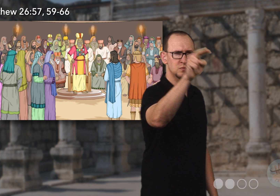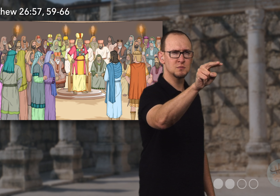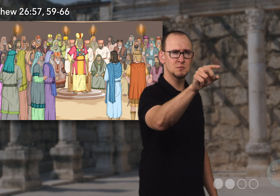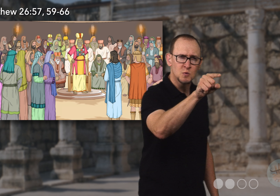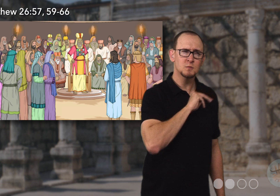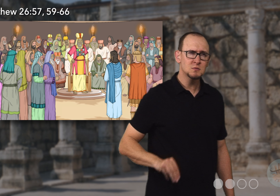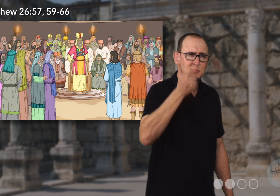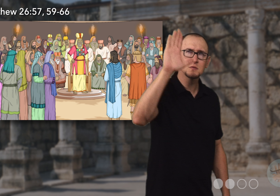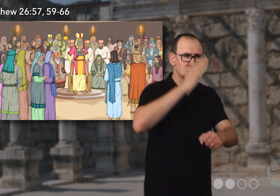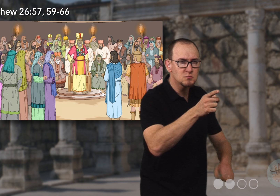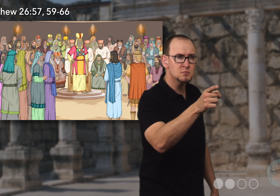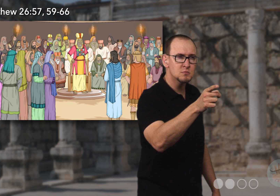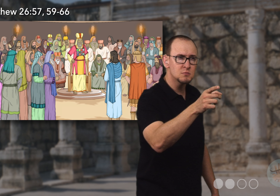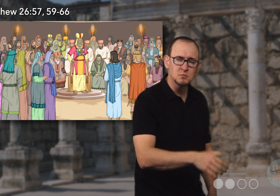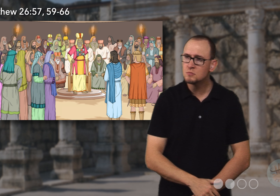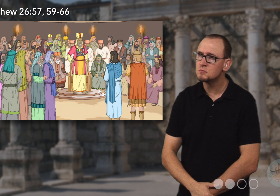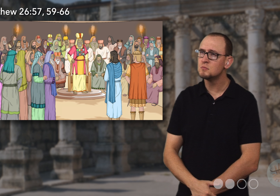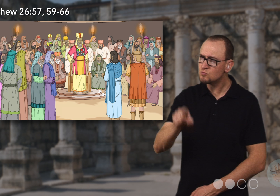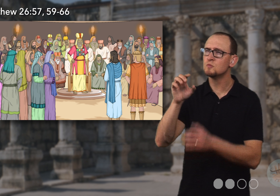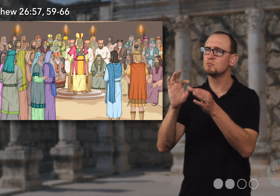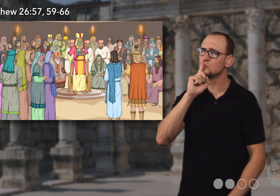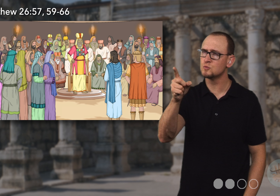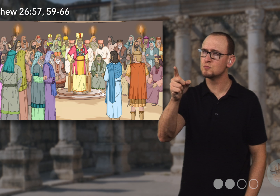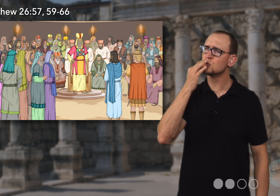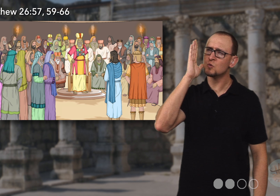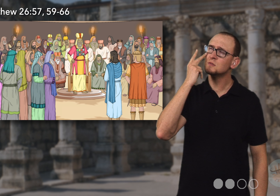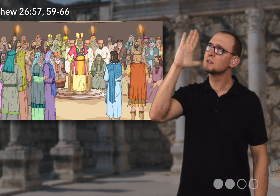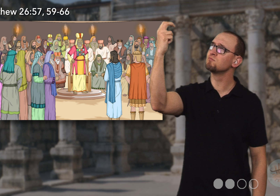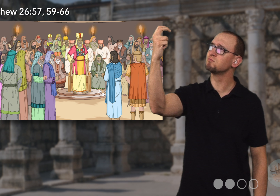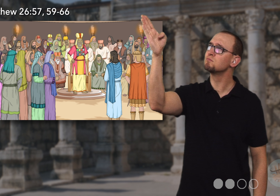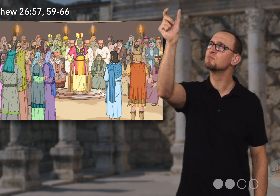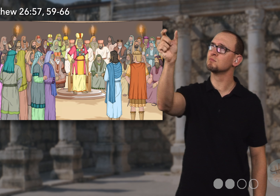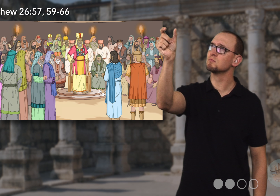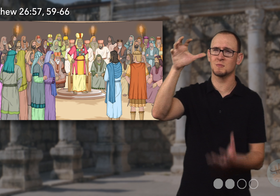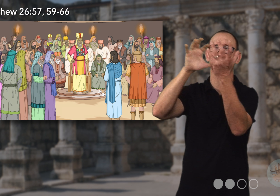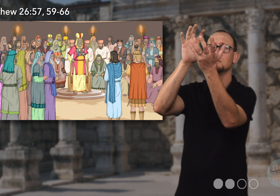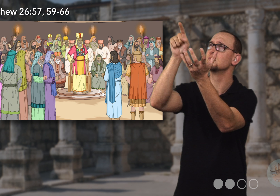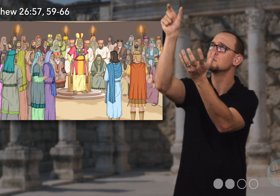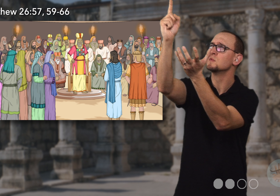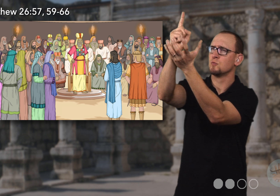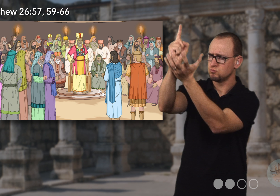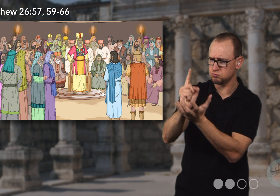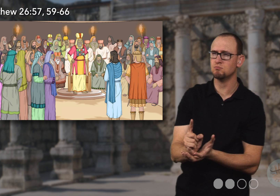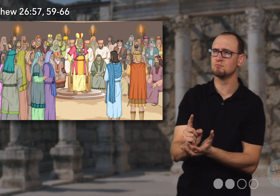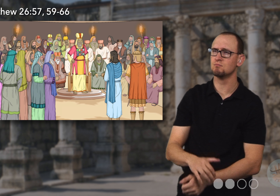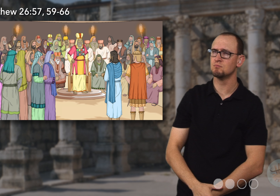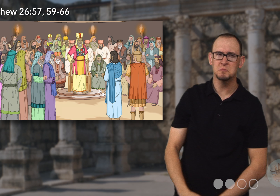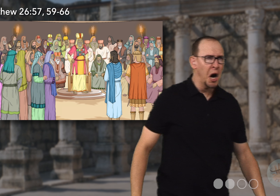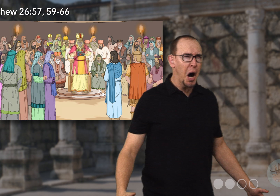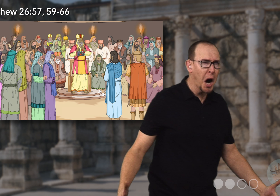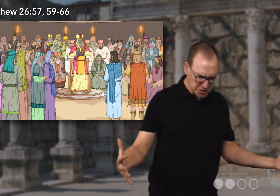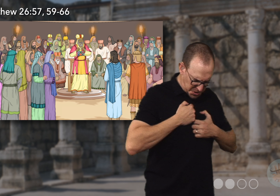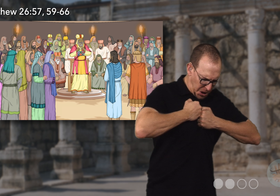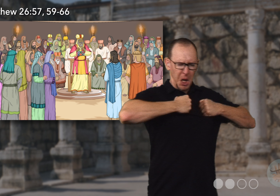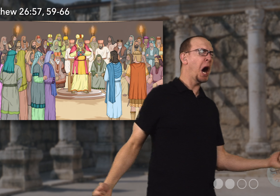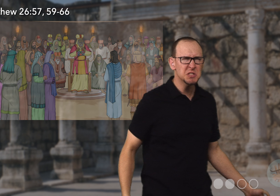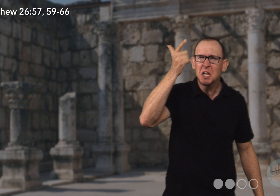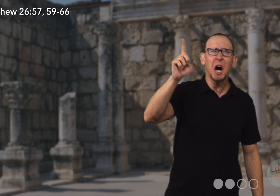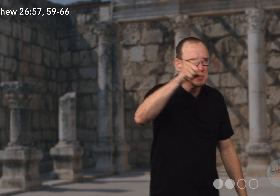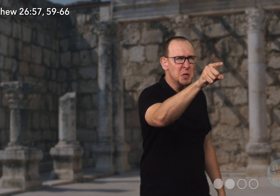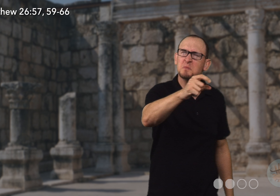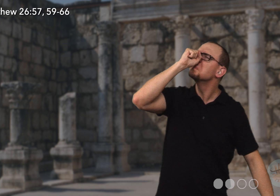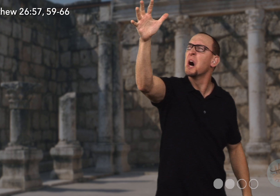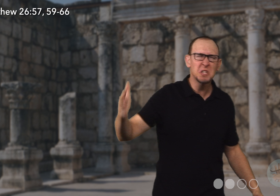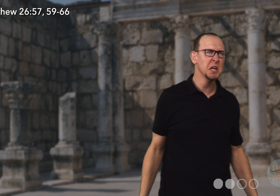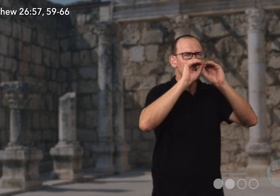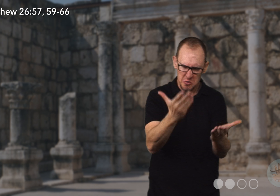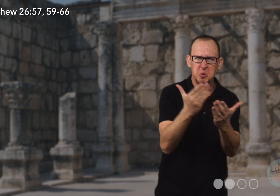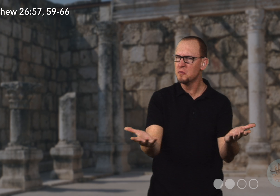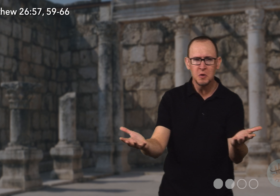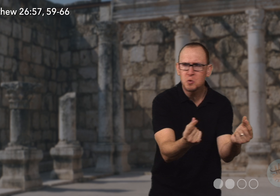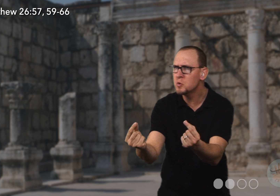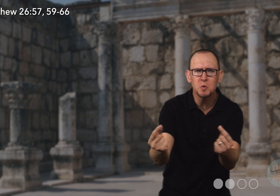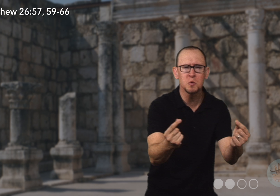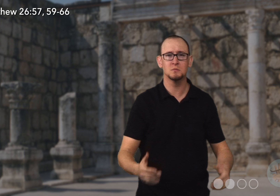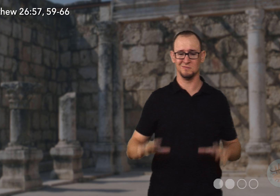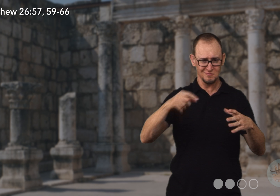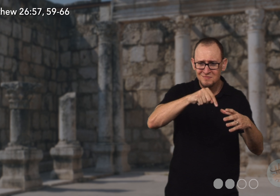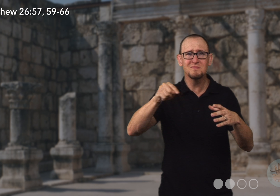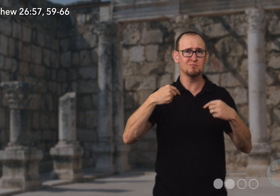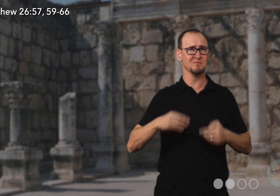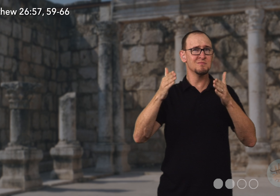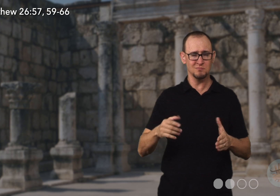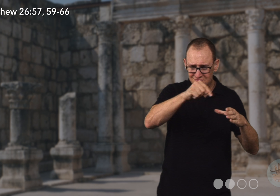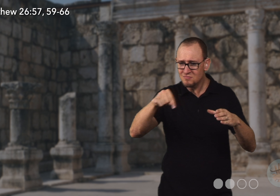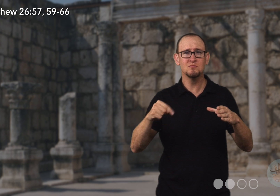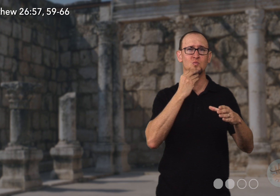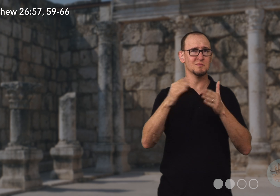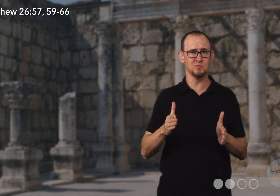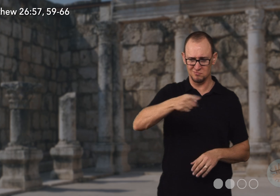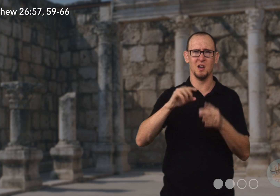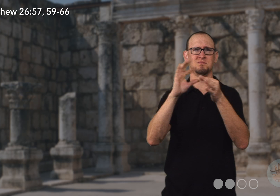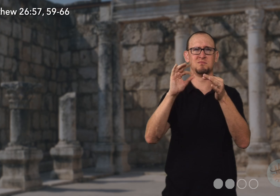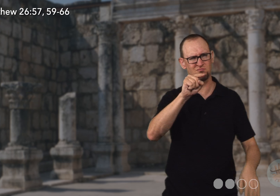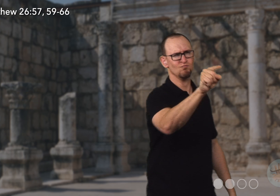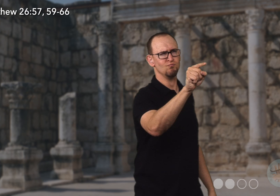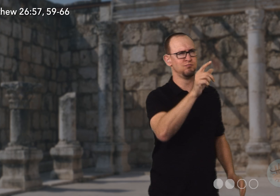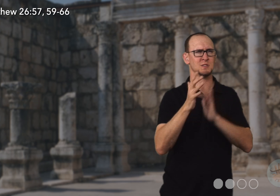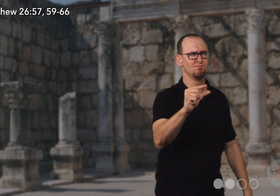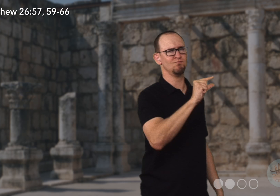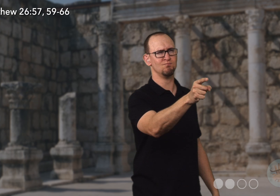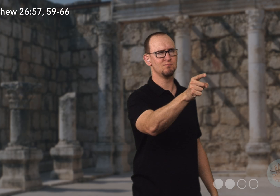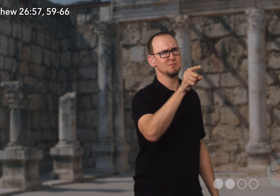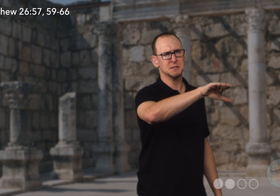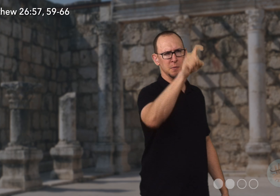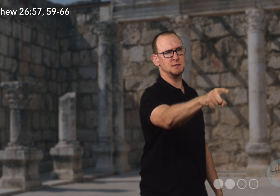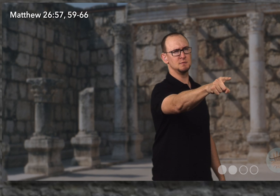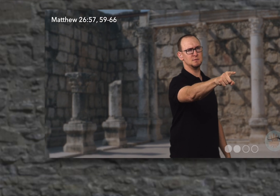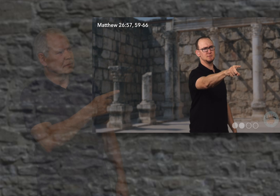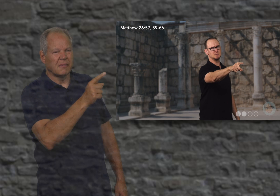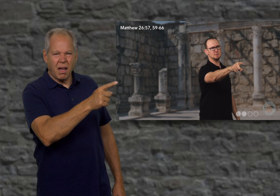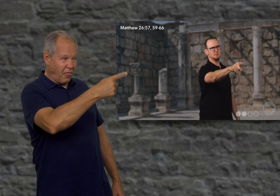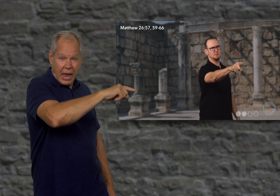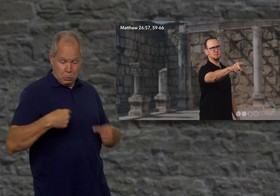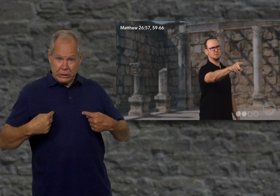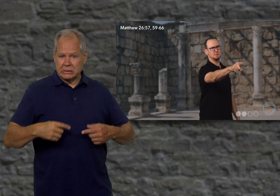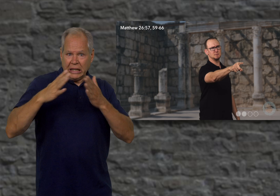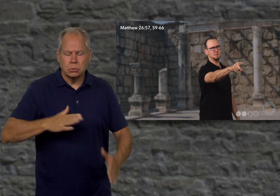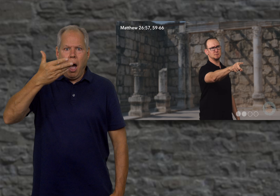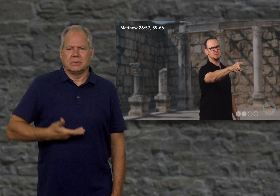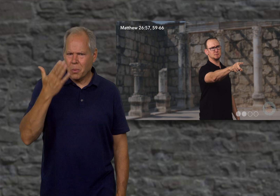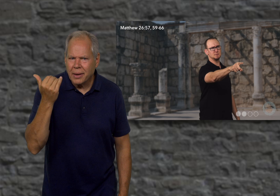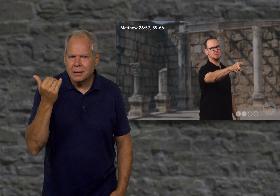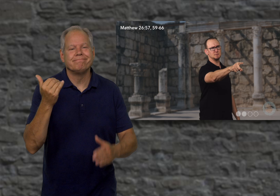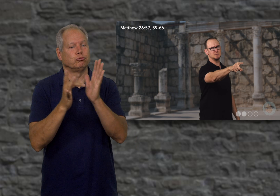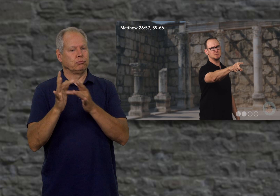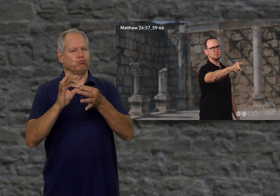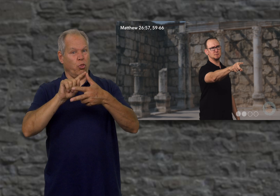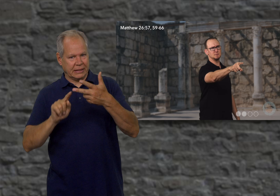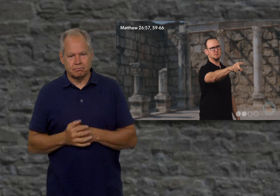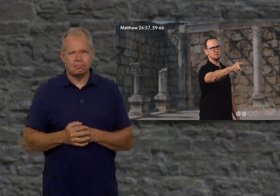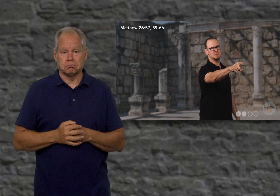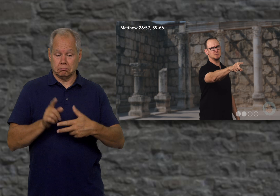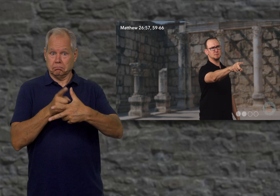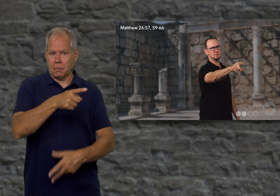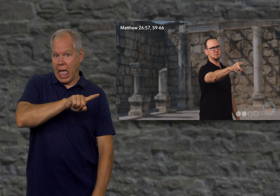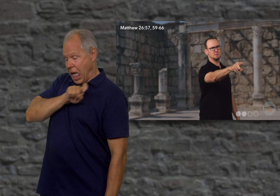Then the high priest said to Him, “I charge You under oath by the living God: Tell us if You are the Christ, the Son of God.” “You have said it yourself,” Jesus answered.